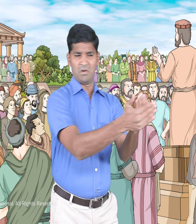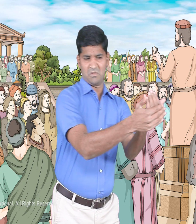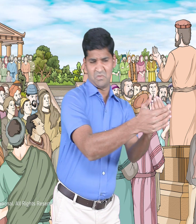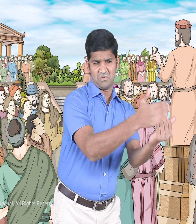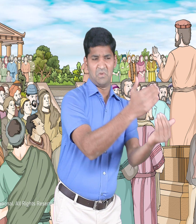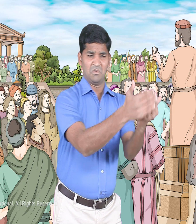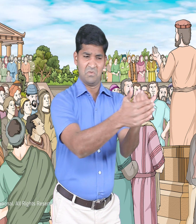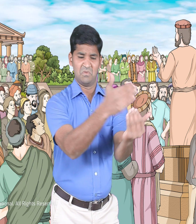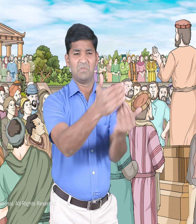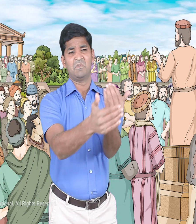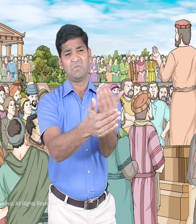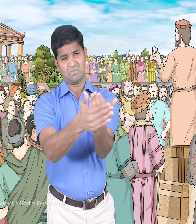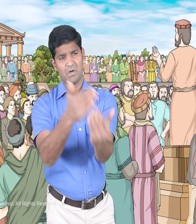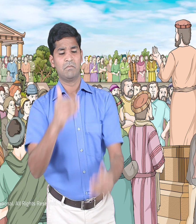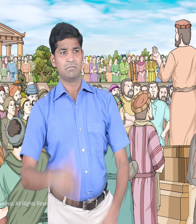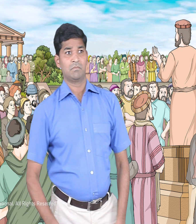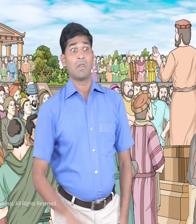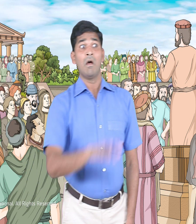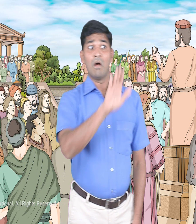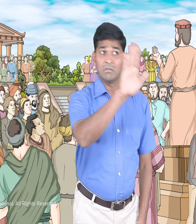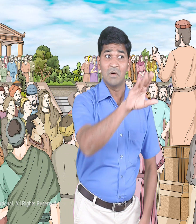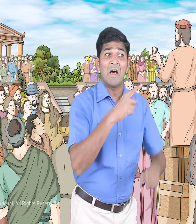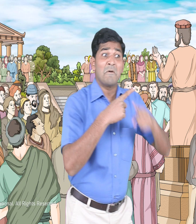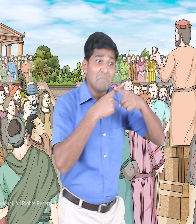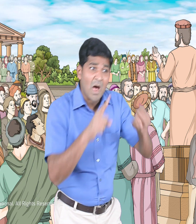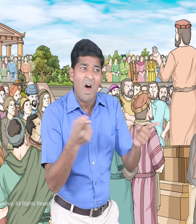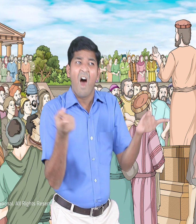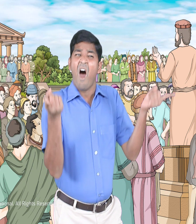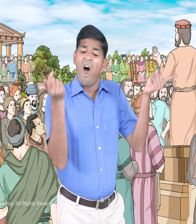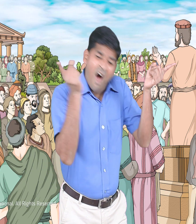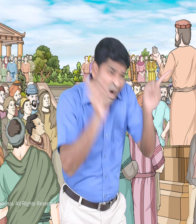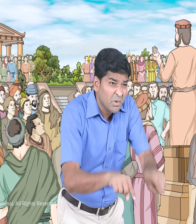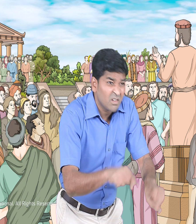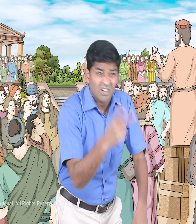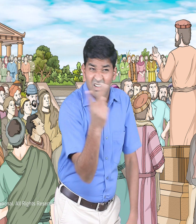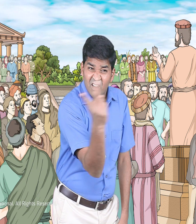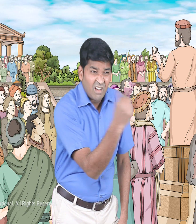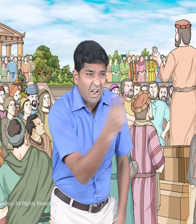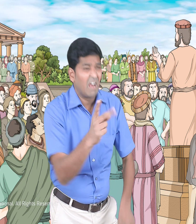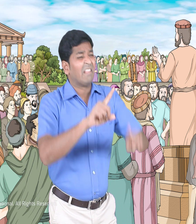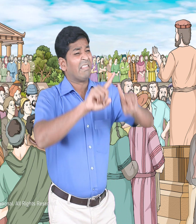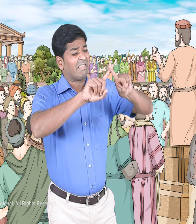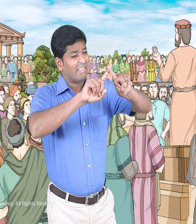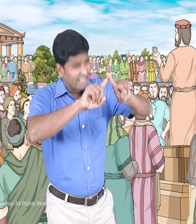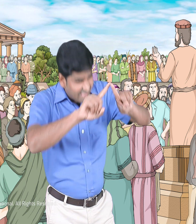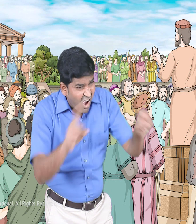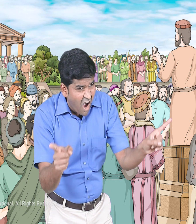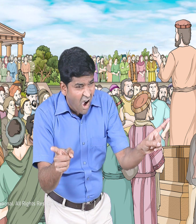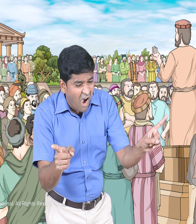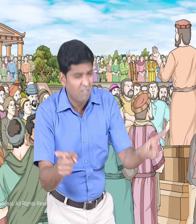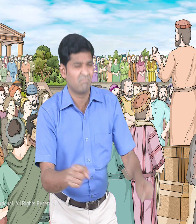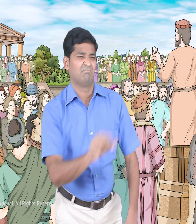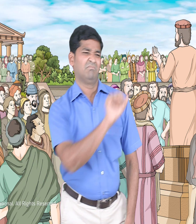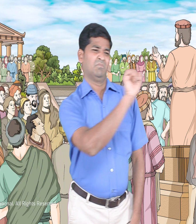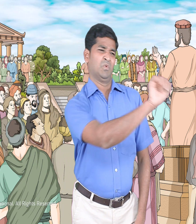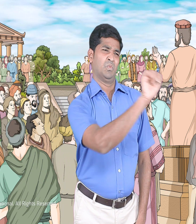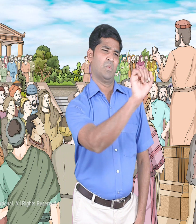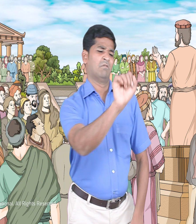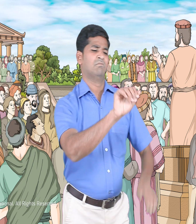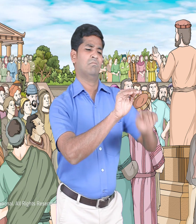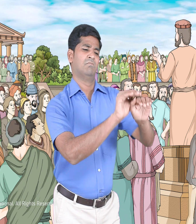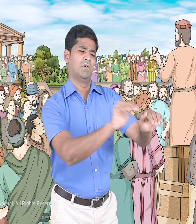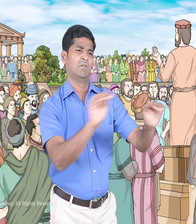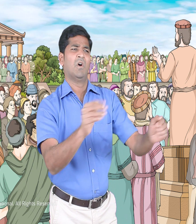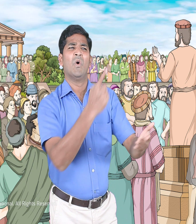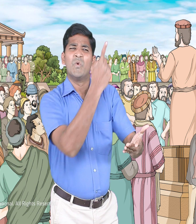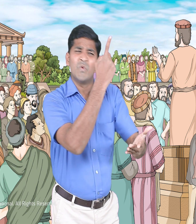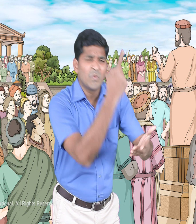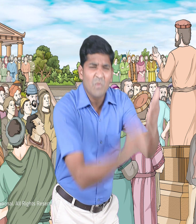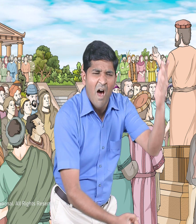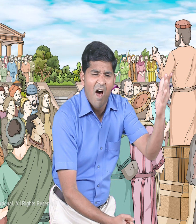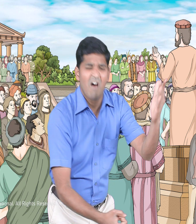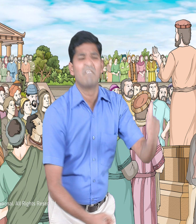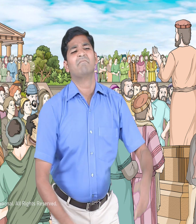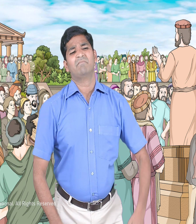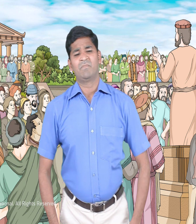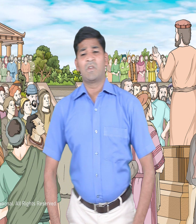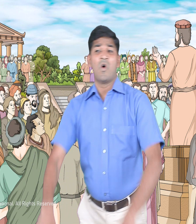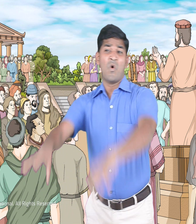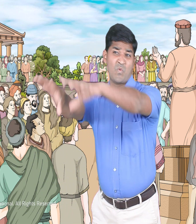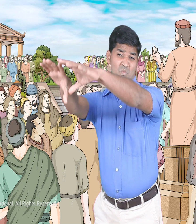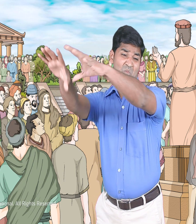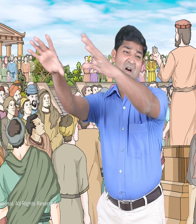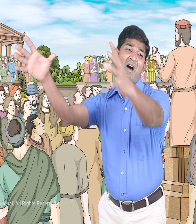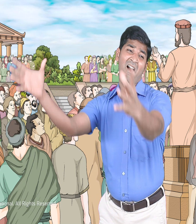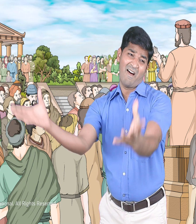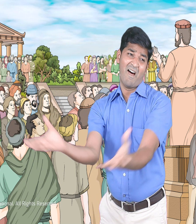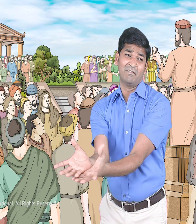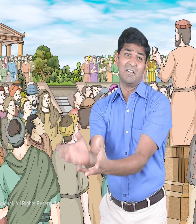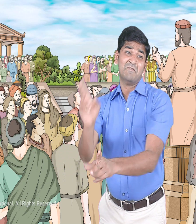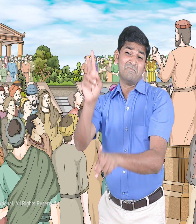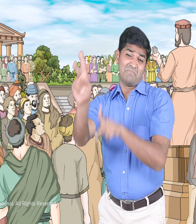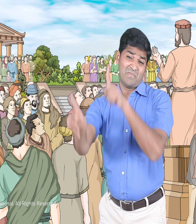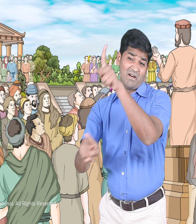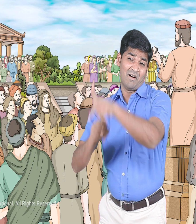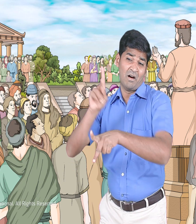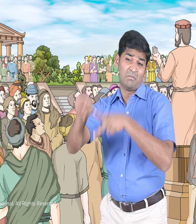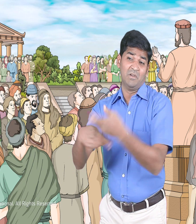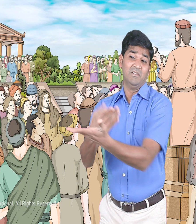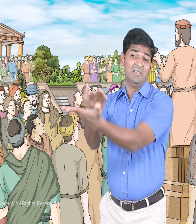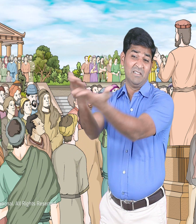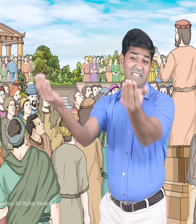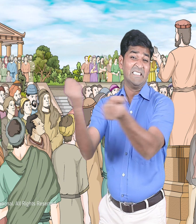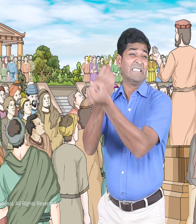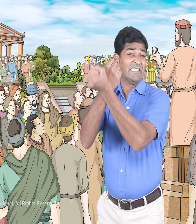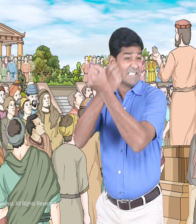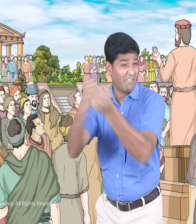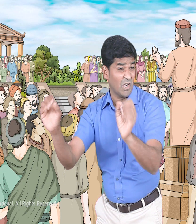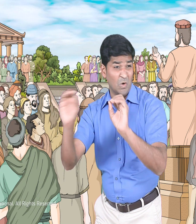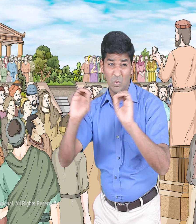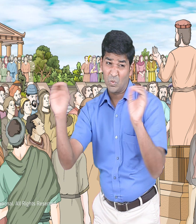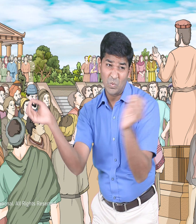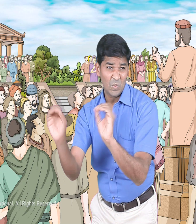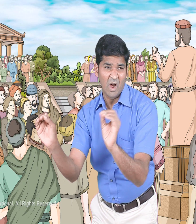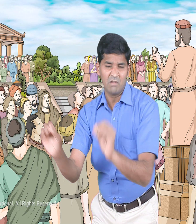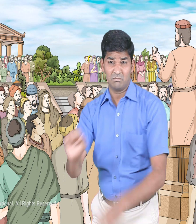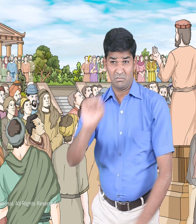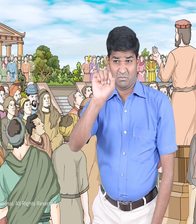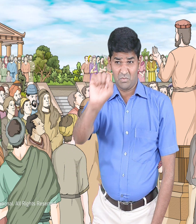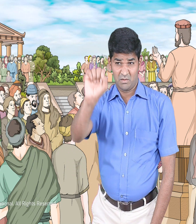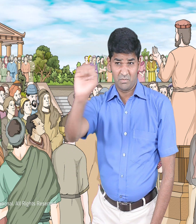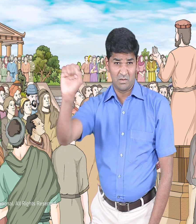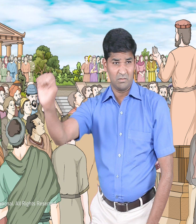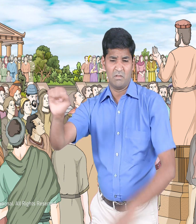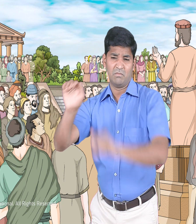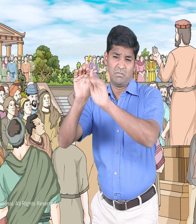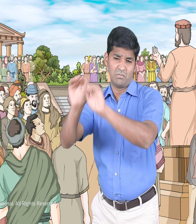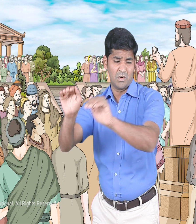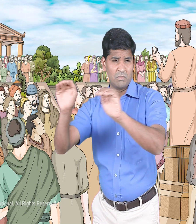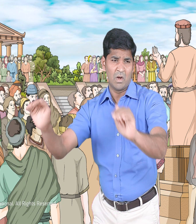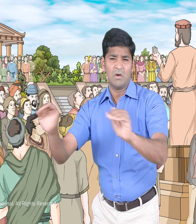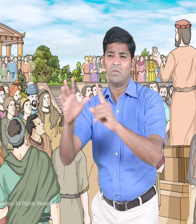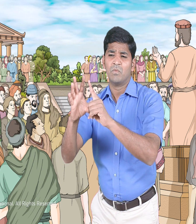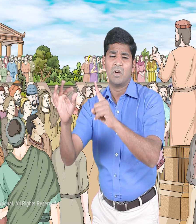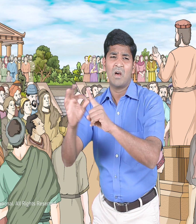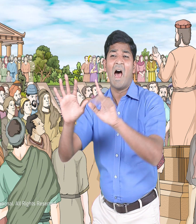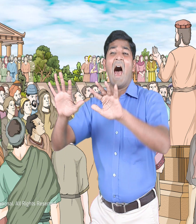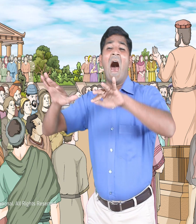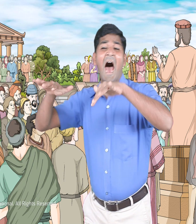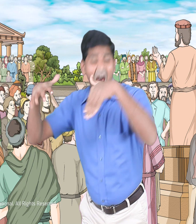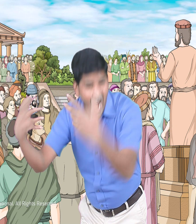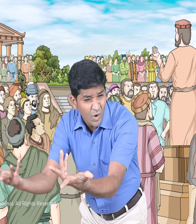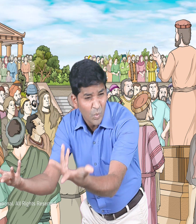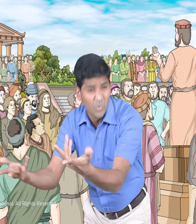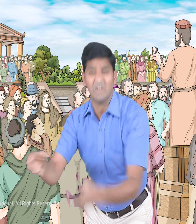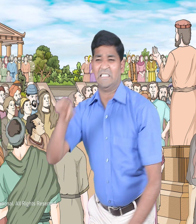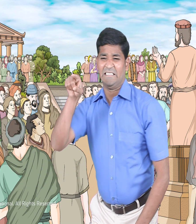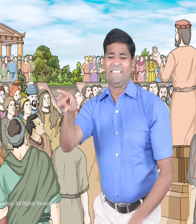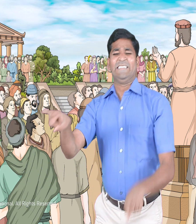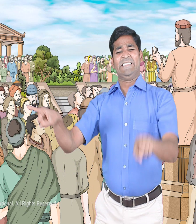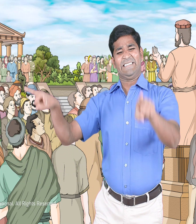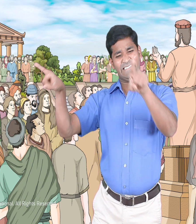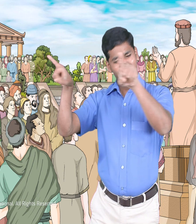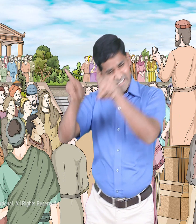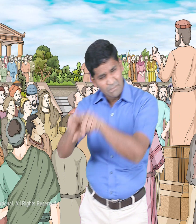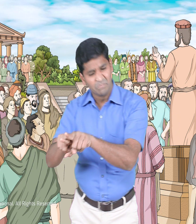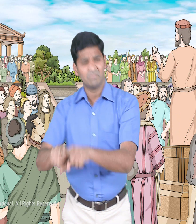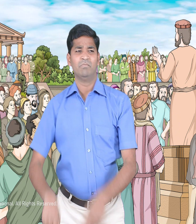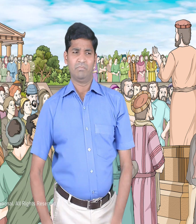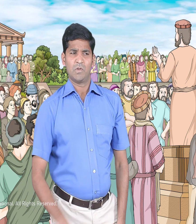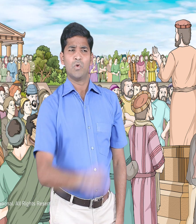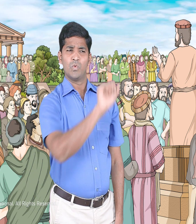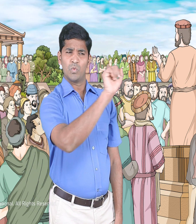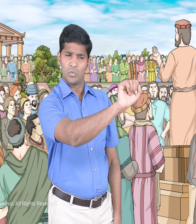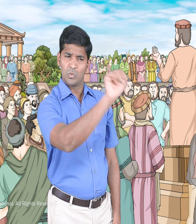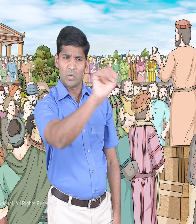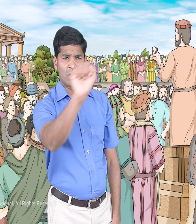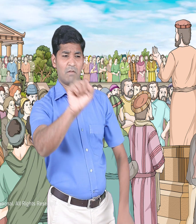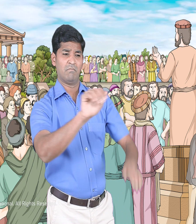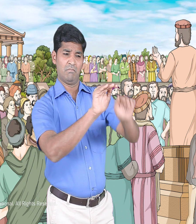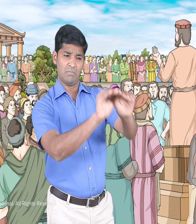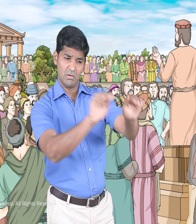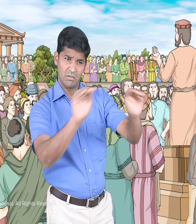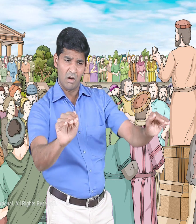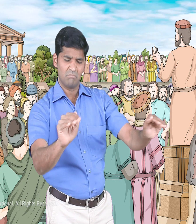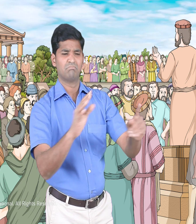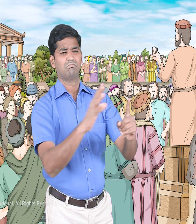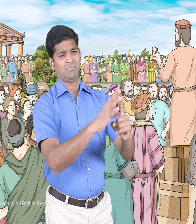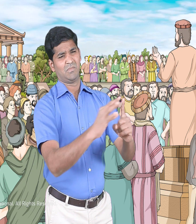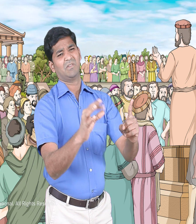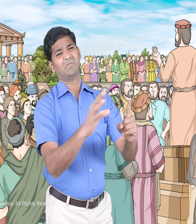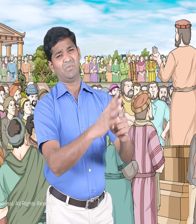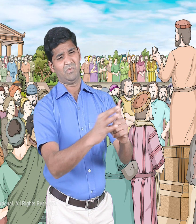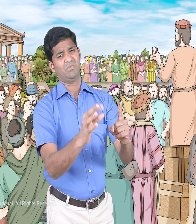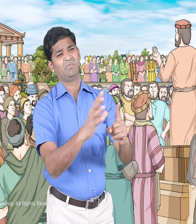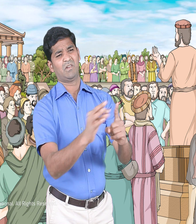Was a man already circumcised when he was called? He should not become uncircumcised. Was a man still uncircumcised when called? He should not be circumcised. Circumcision is nothing and uncircumcision is nothing. Keeping God’s commandments is what counts. Each one should remain in the situation he was in when he was called. Were you a slave when you were called?